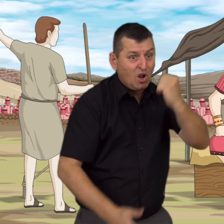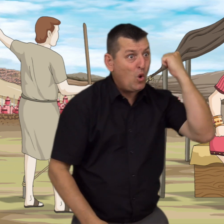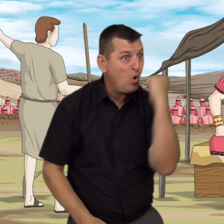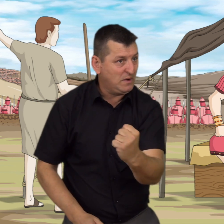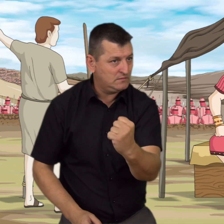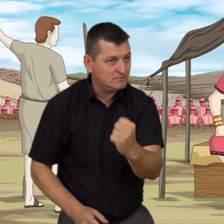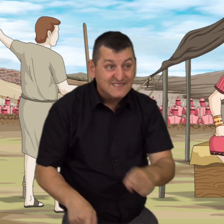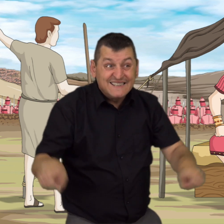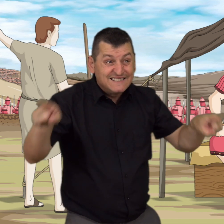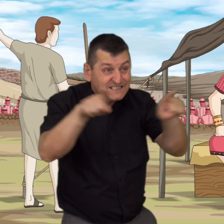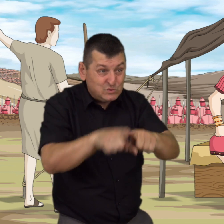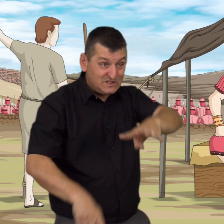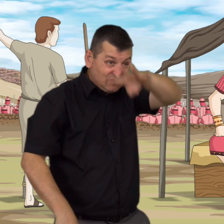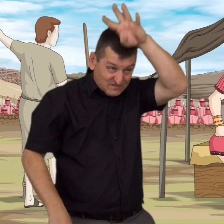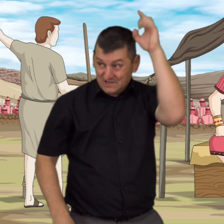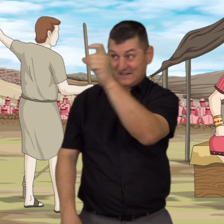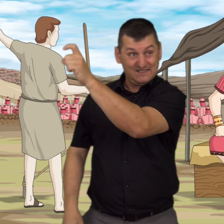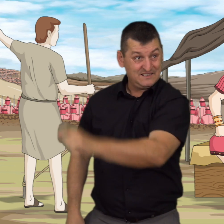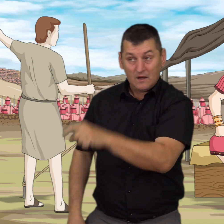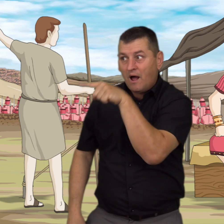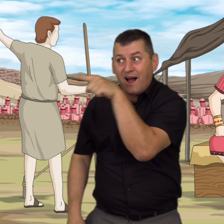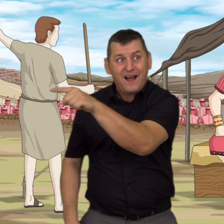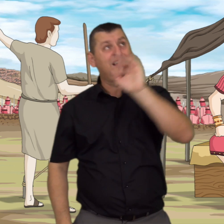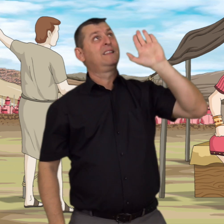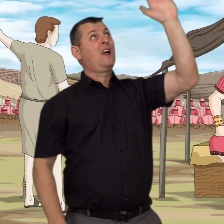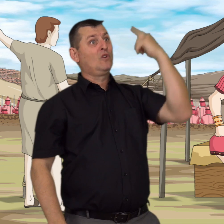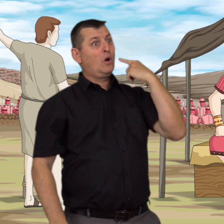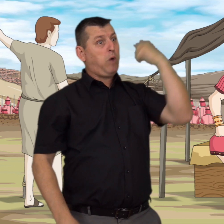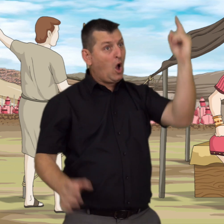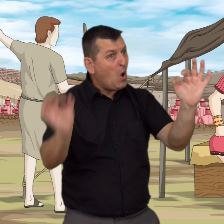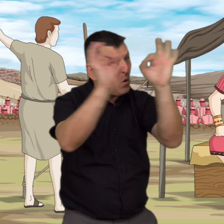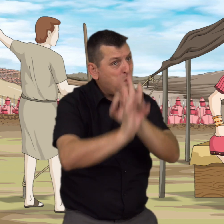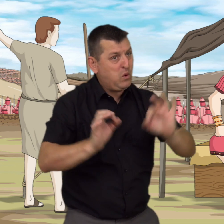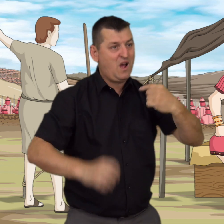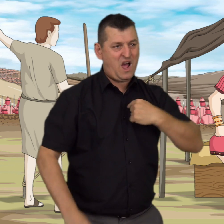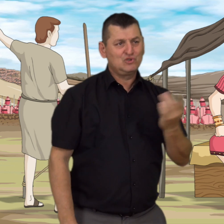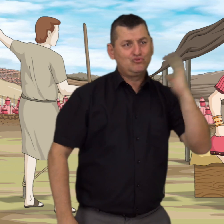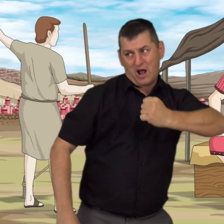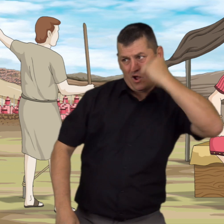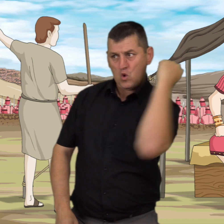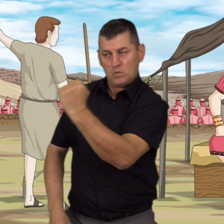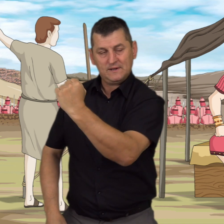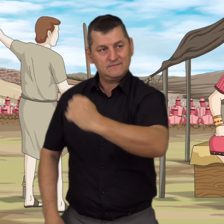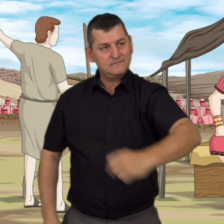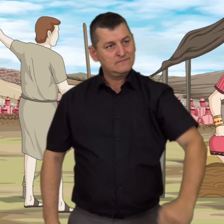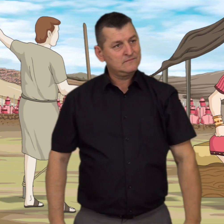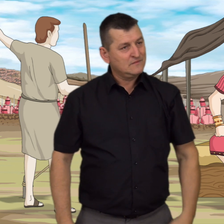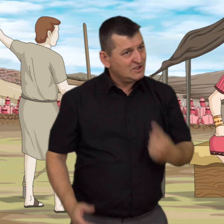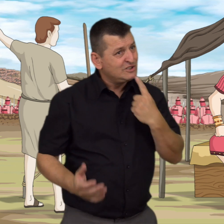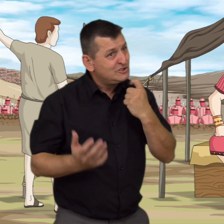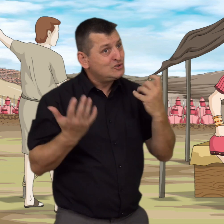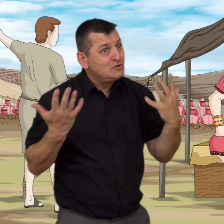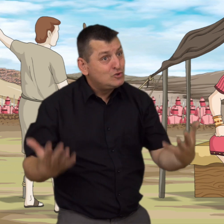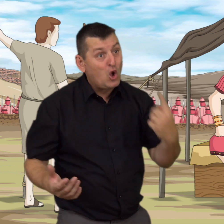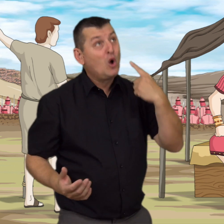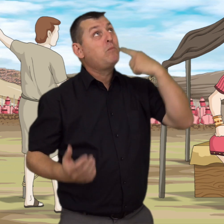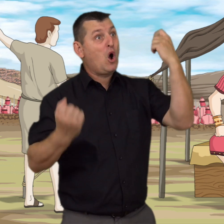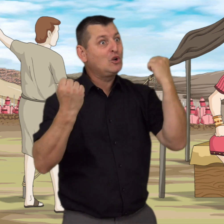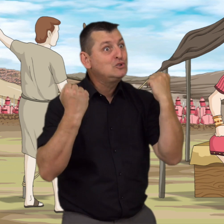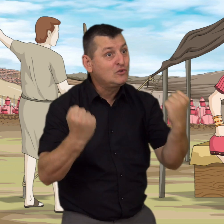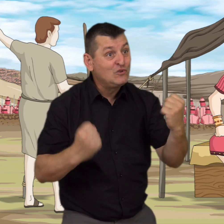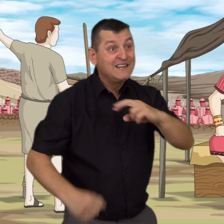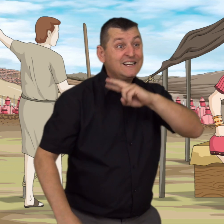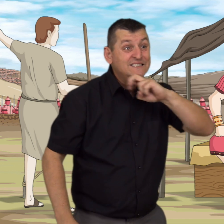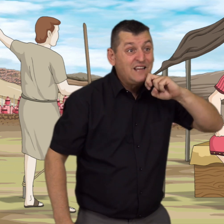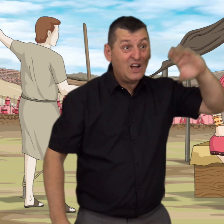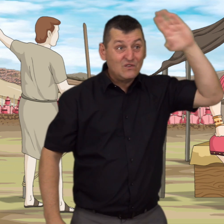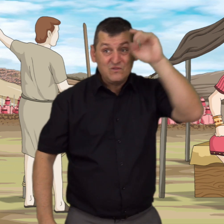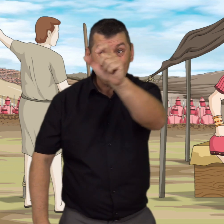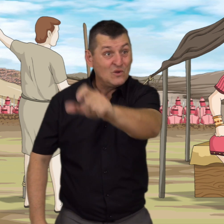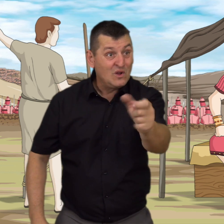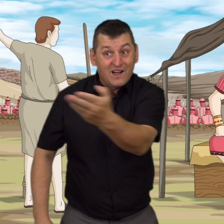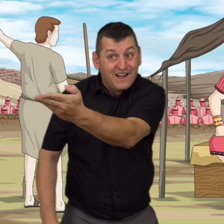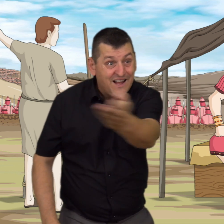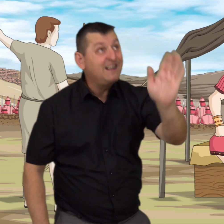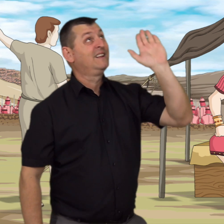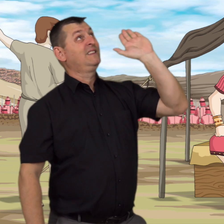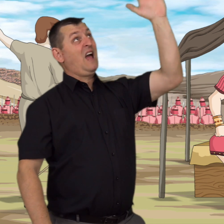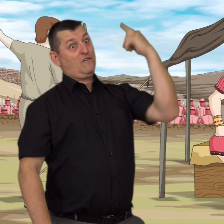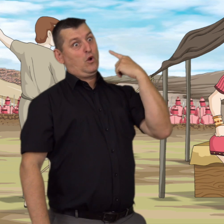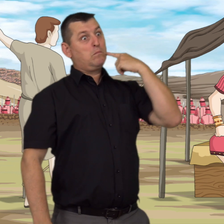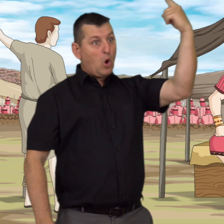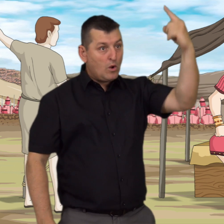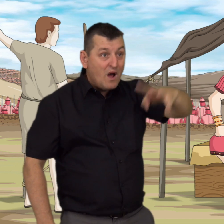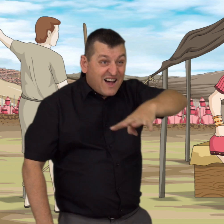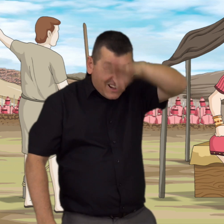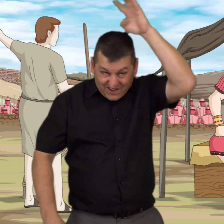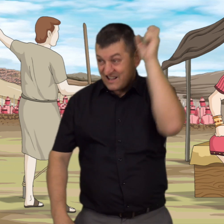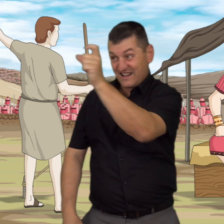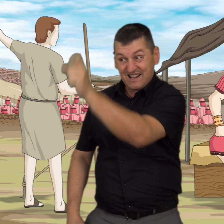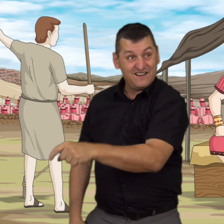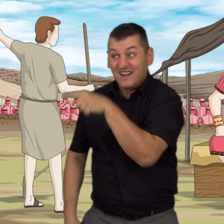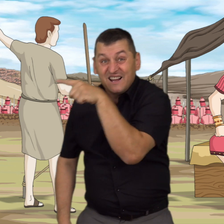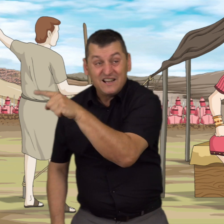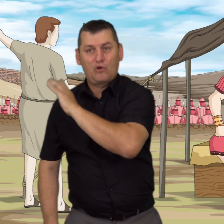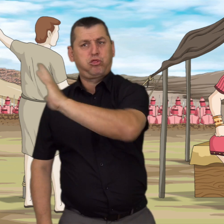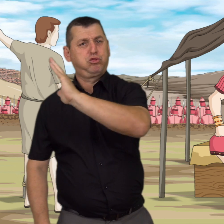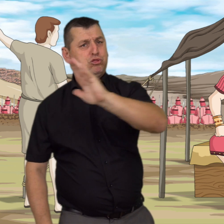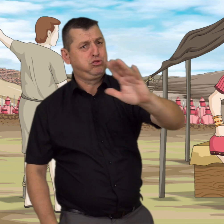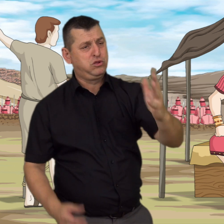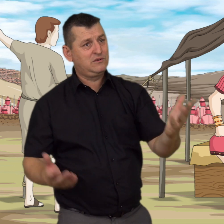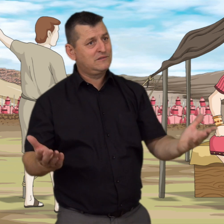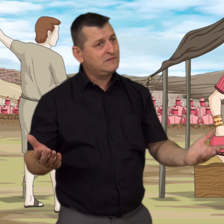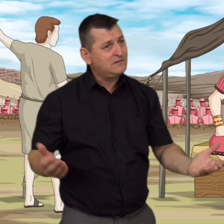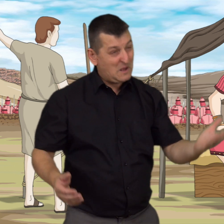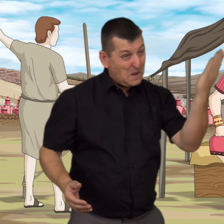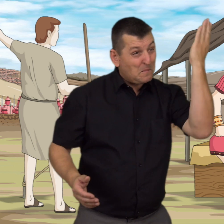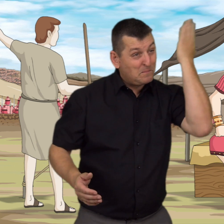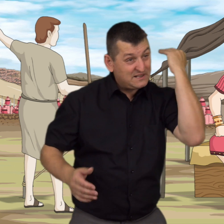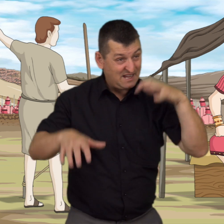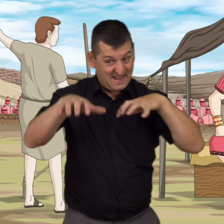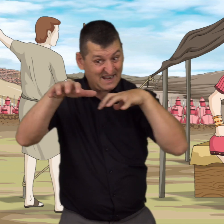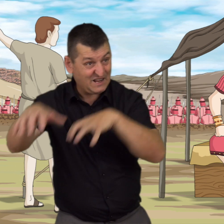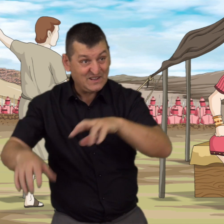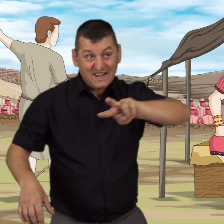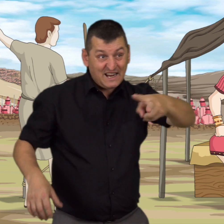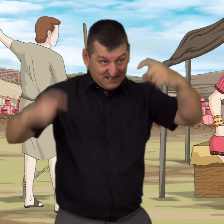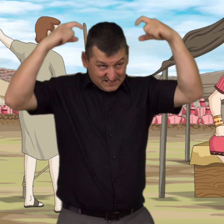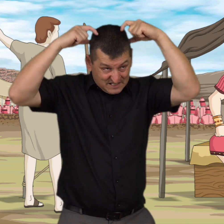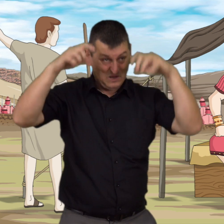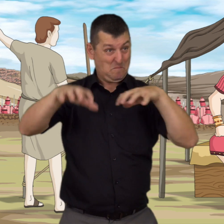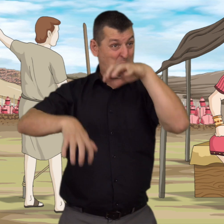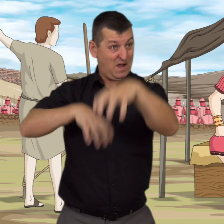this uncircumcised Philistine will be like one of them, for he has defied the armies of the living God.”